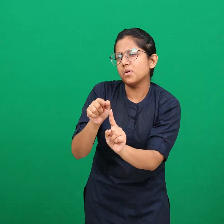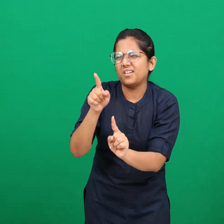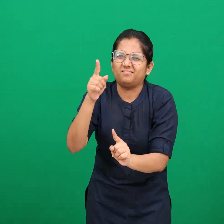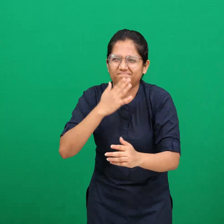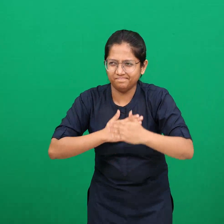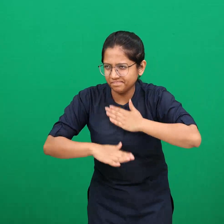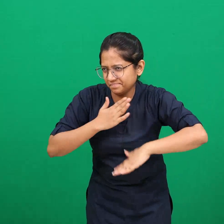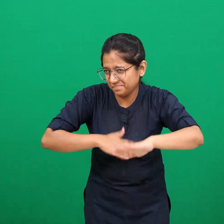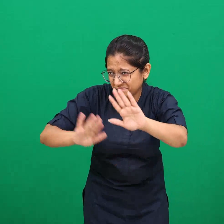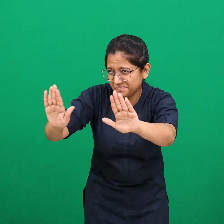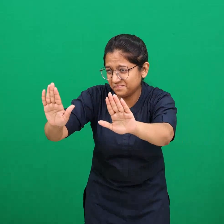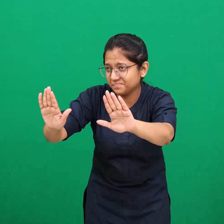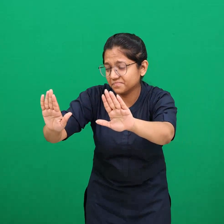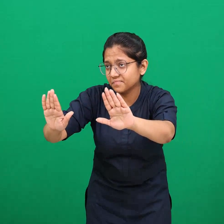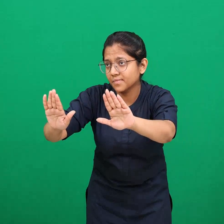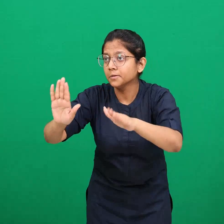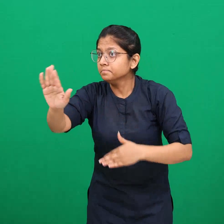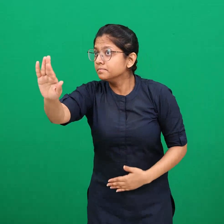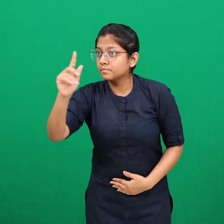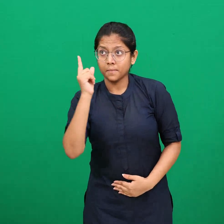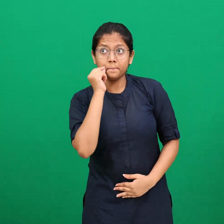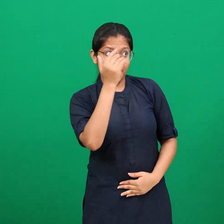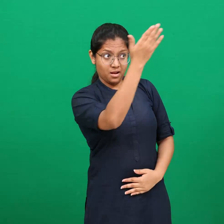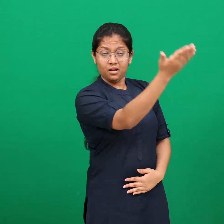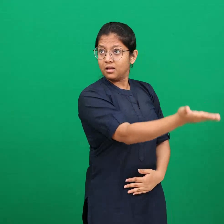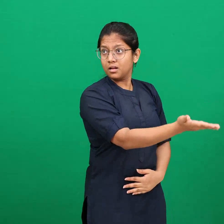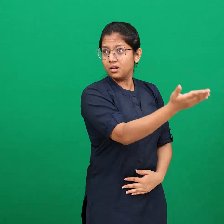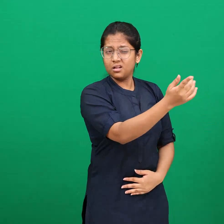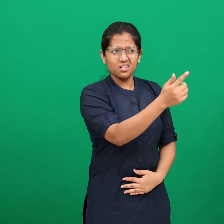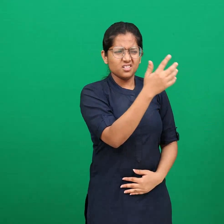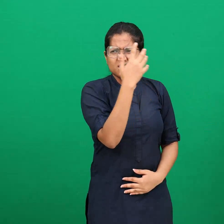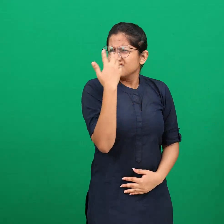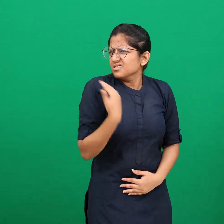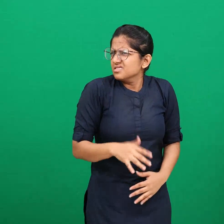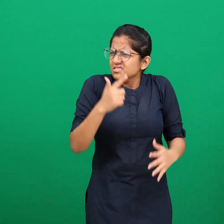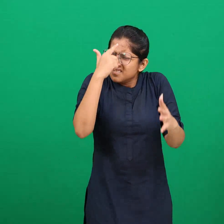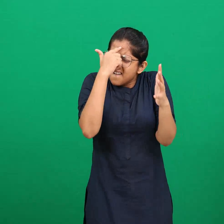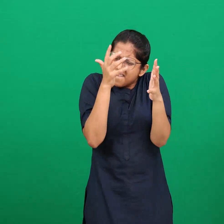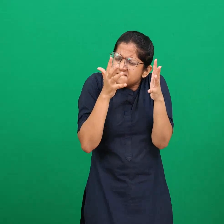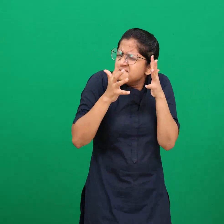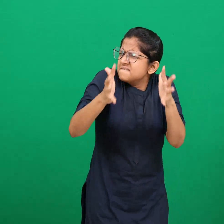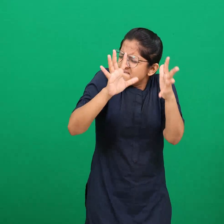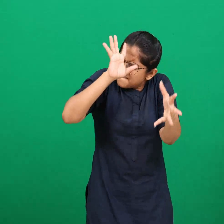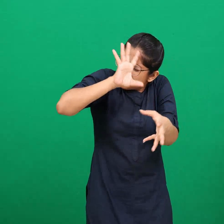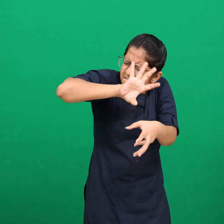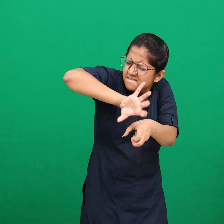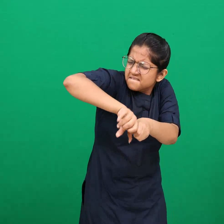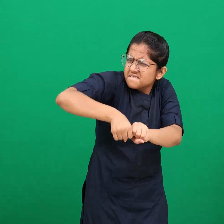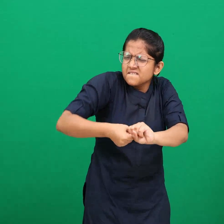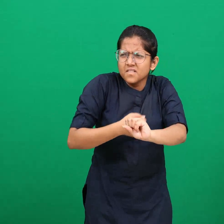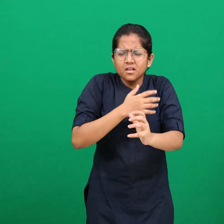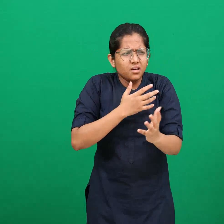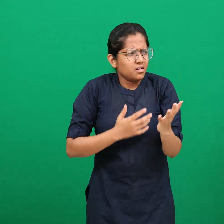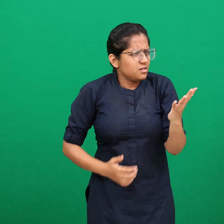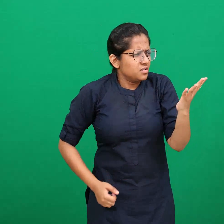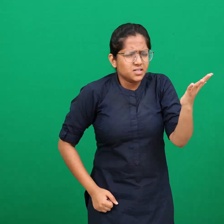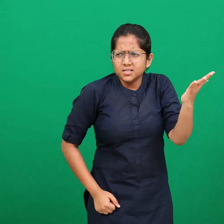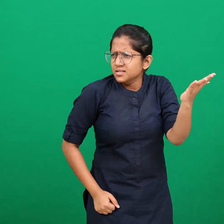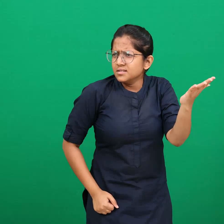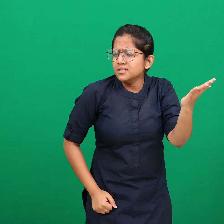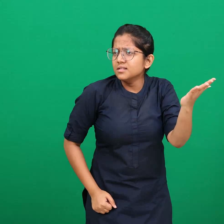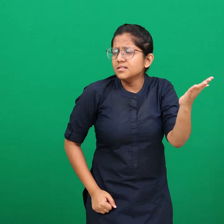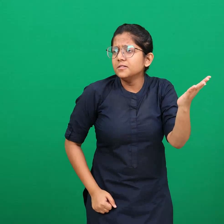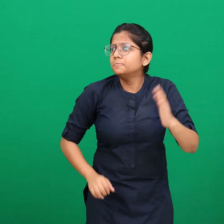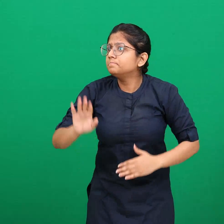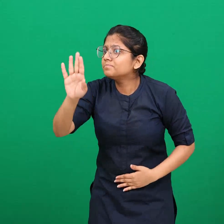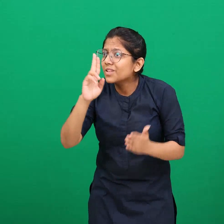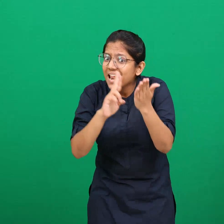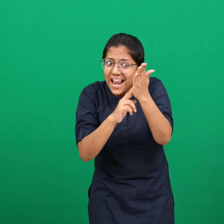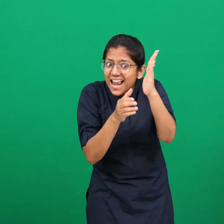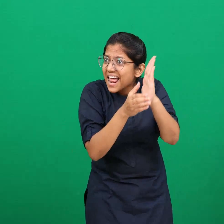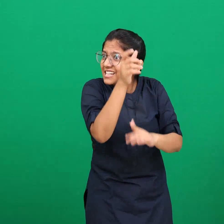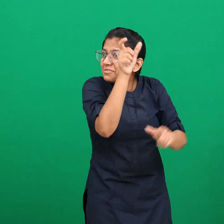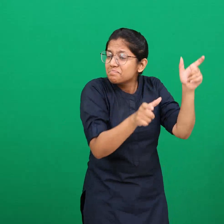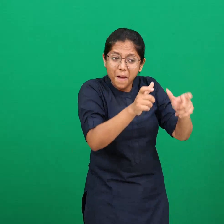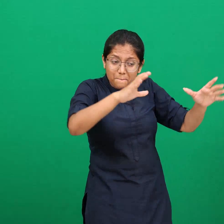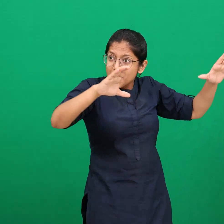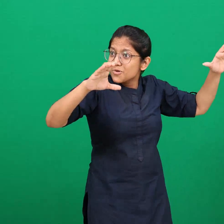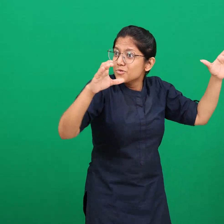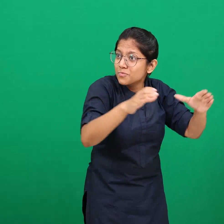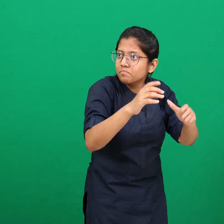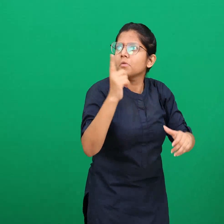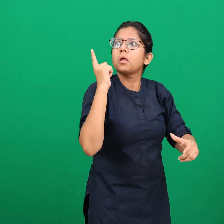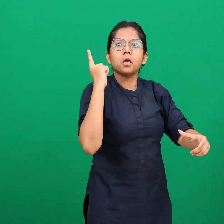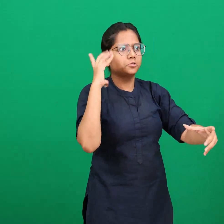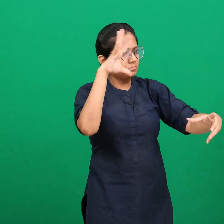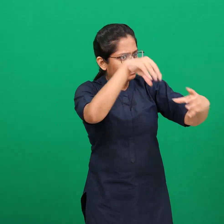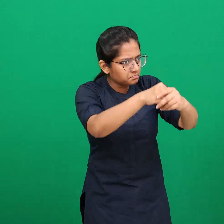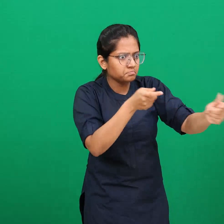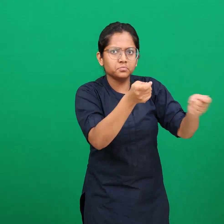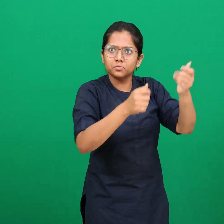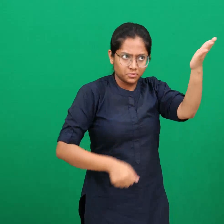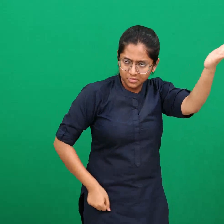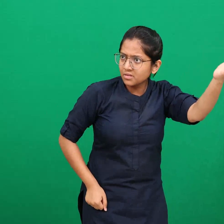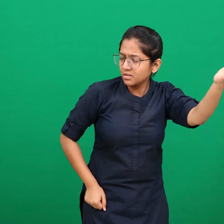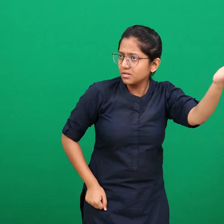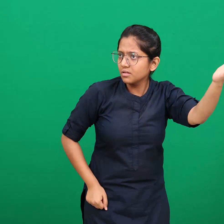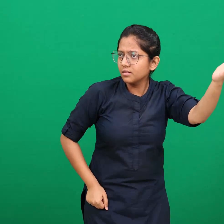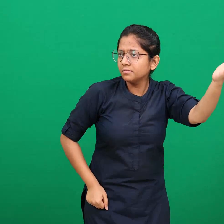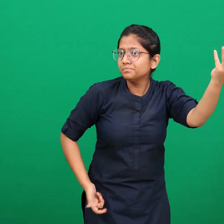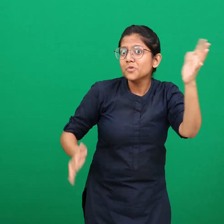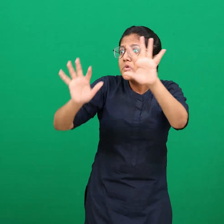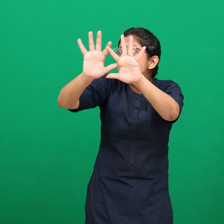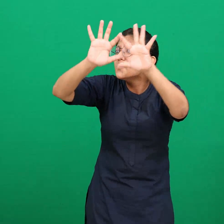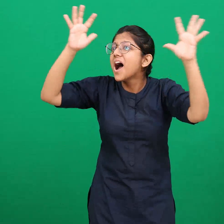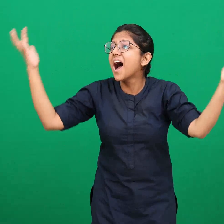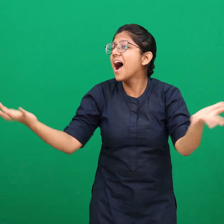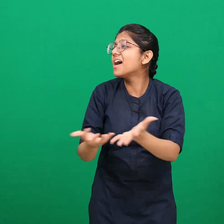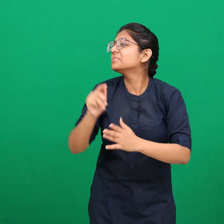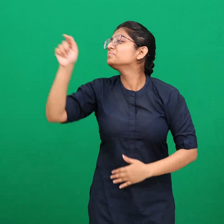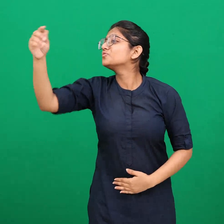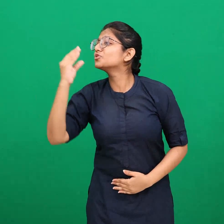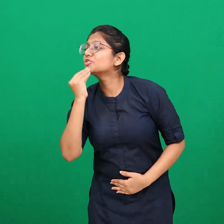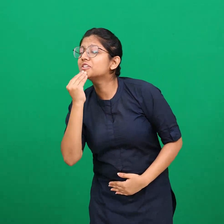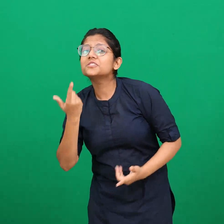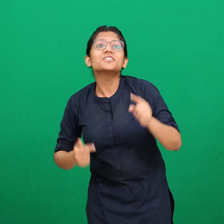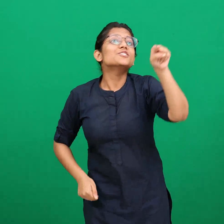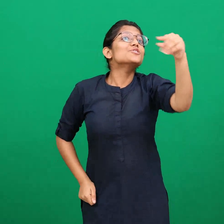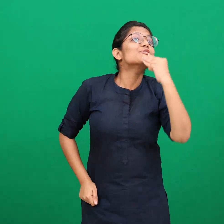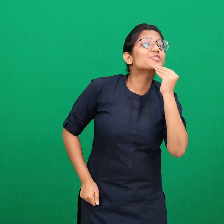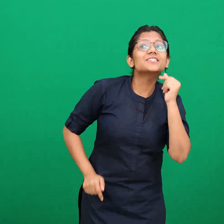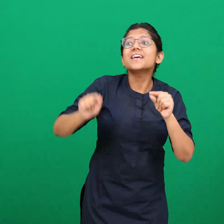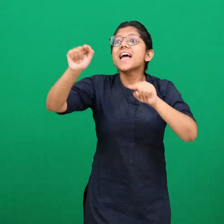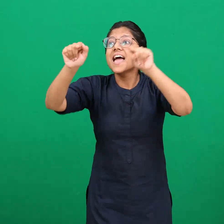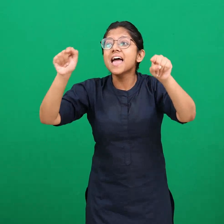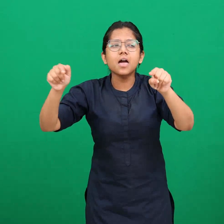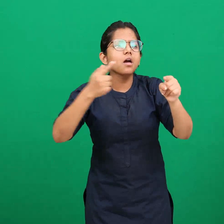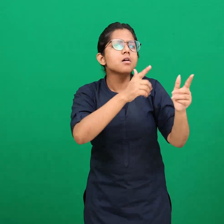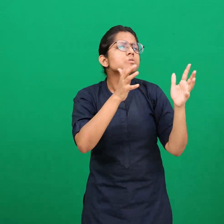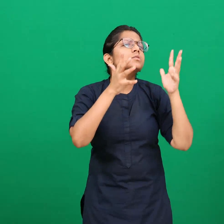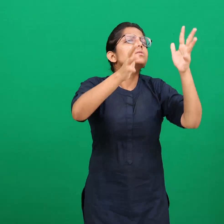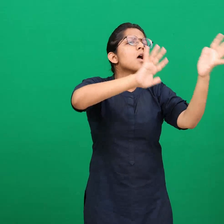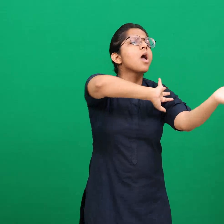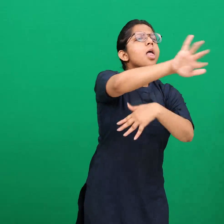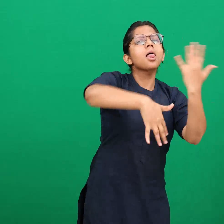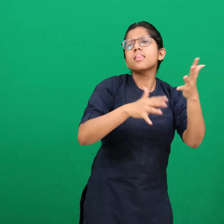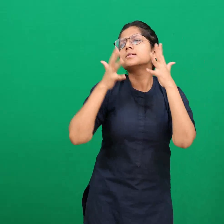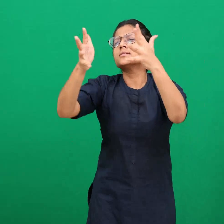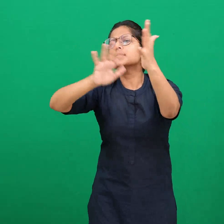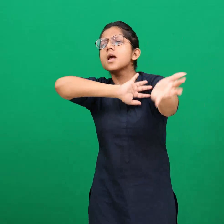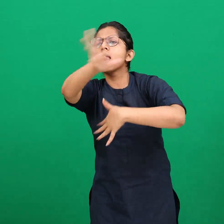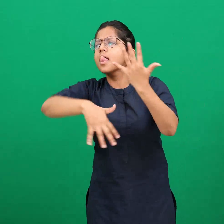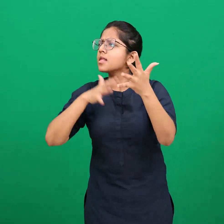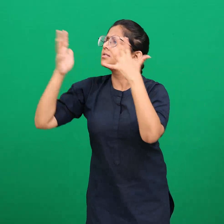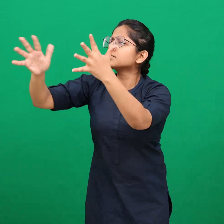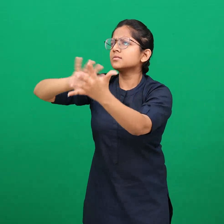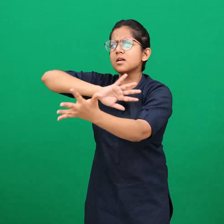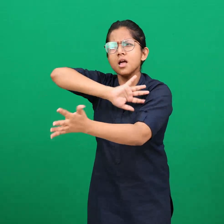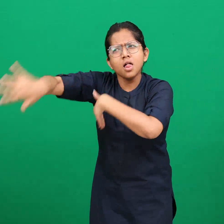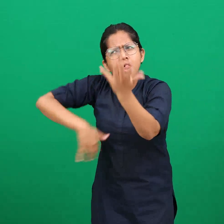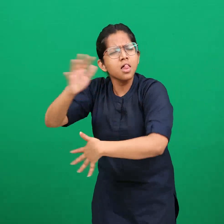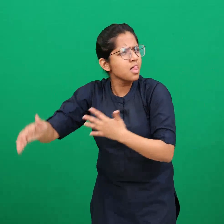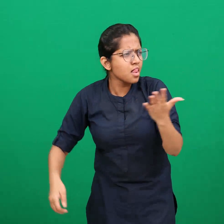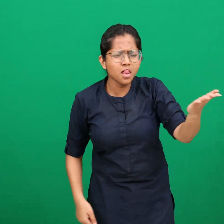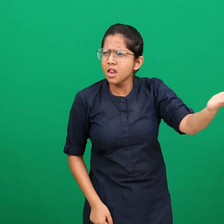We have found this man to be a pestilence, stirring up dissension among the Jews all over the world.